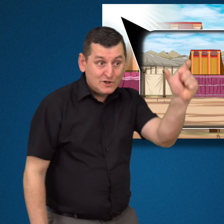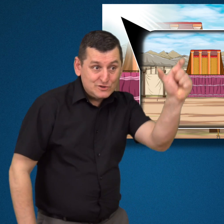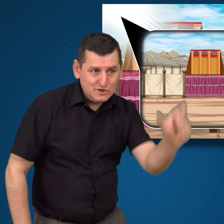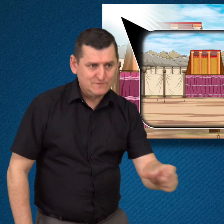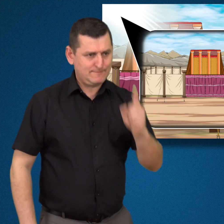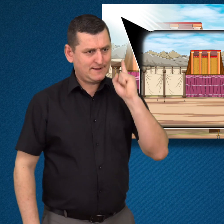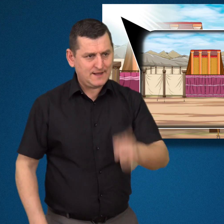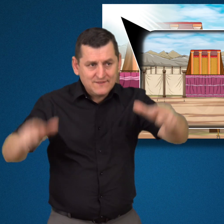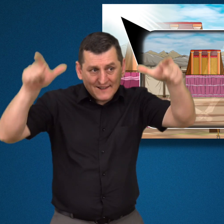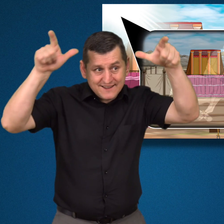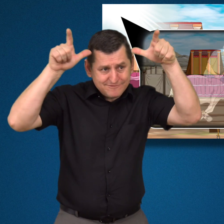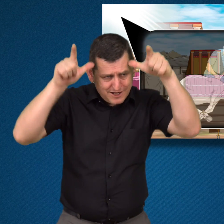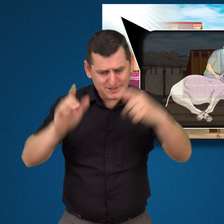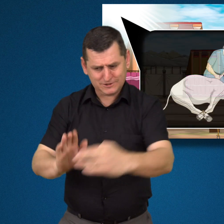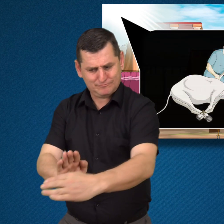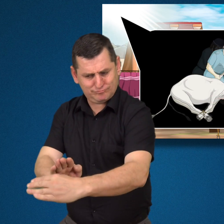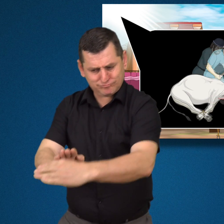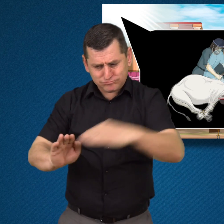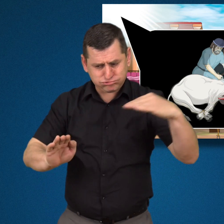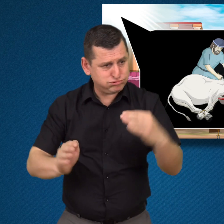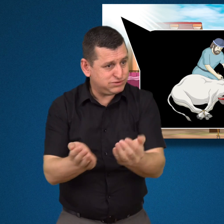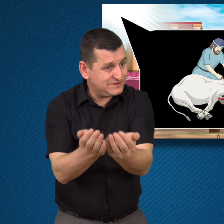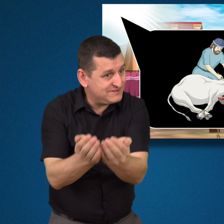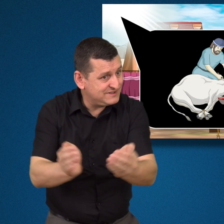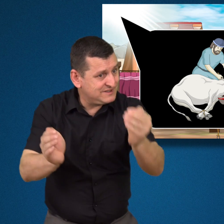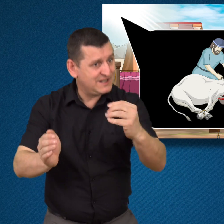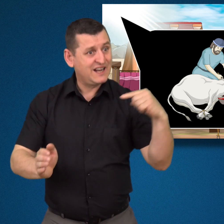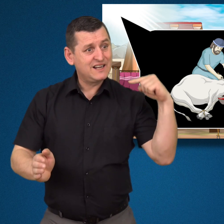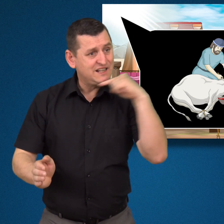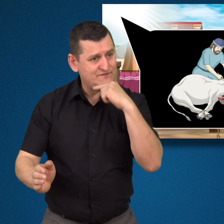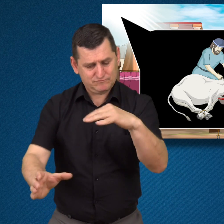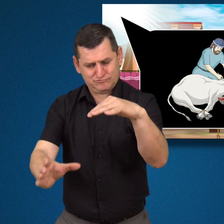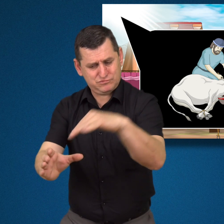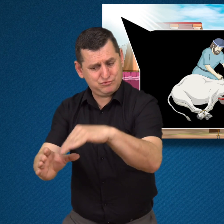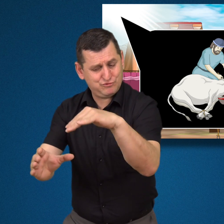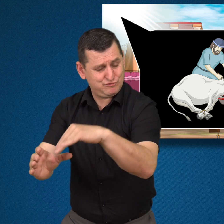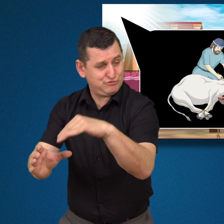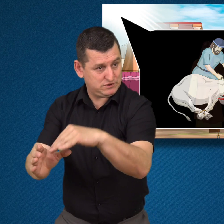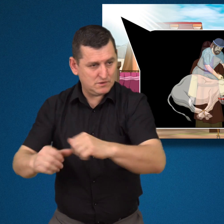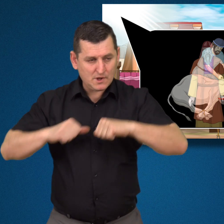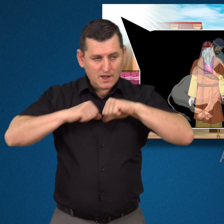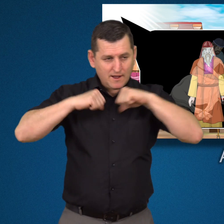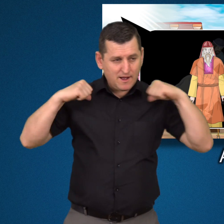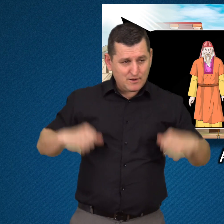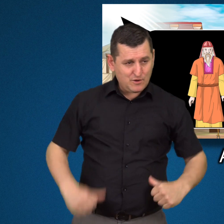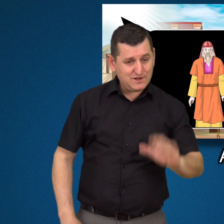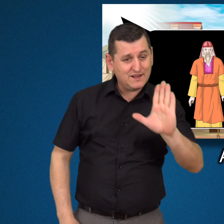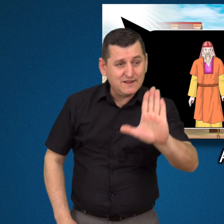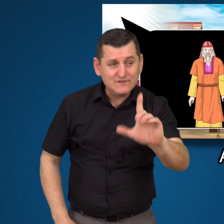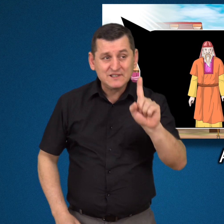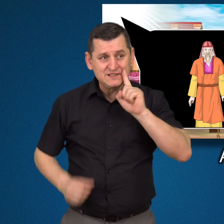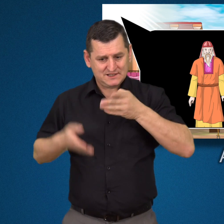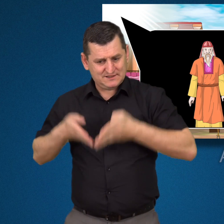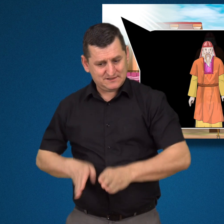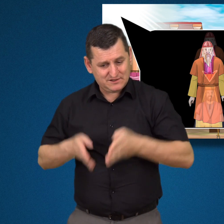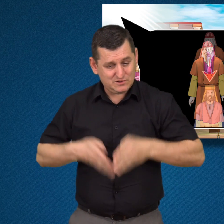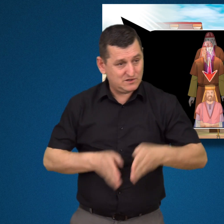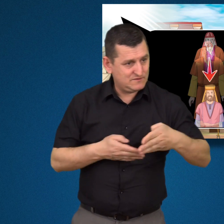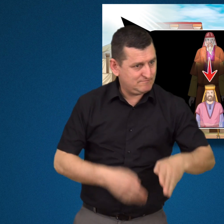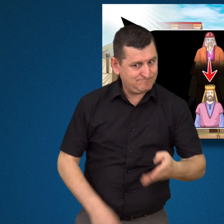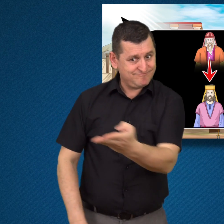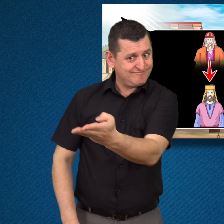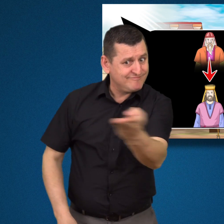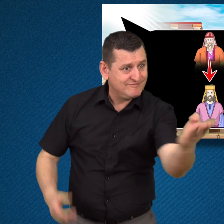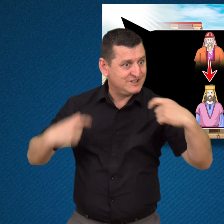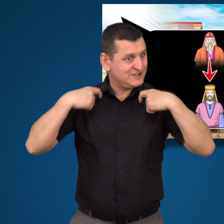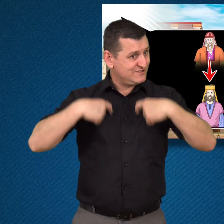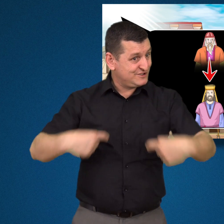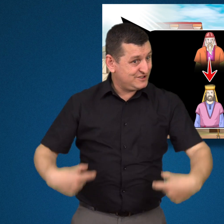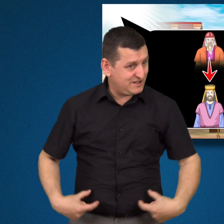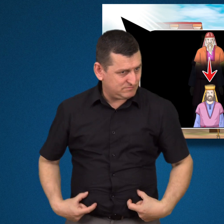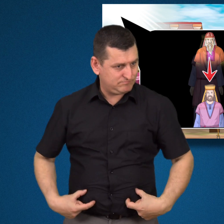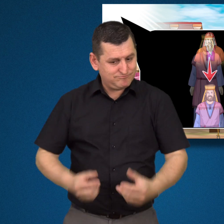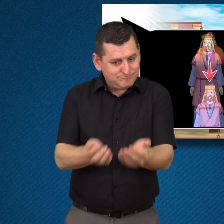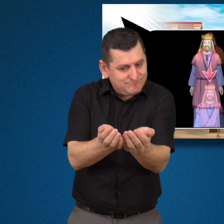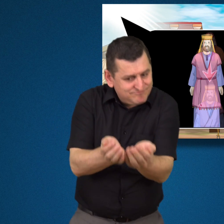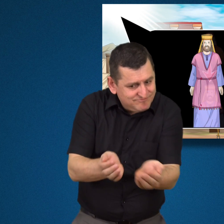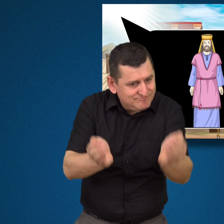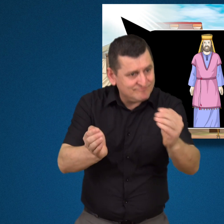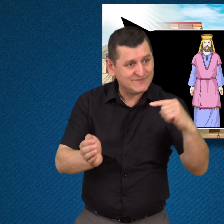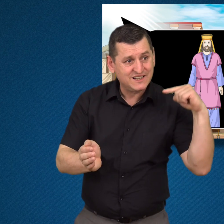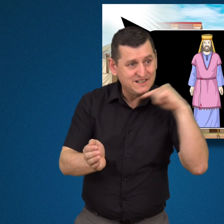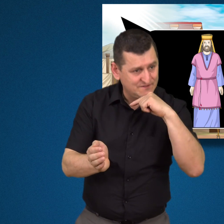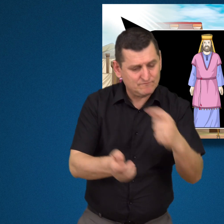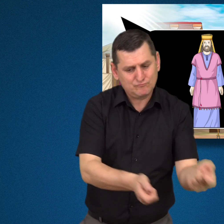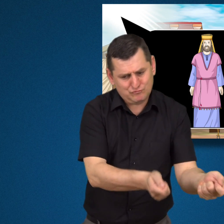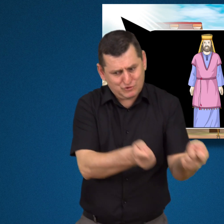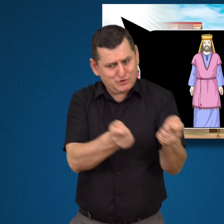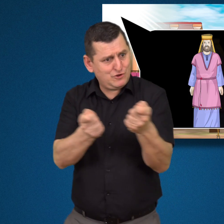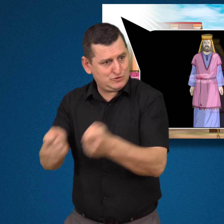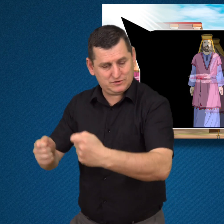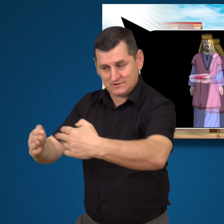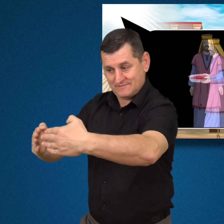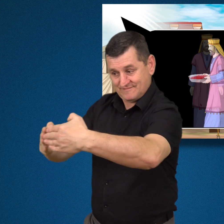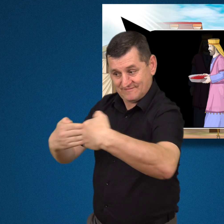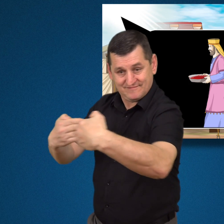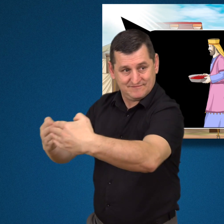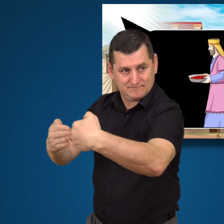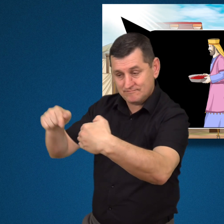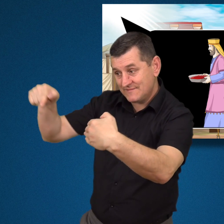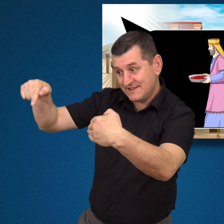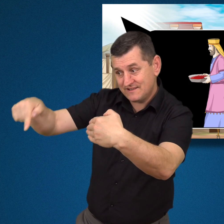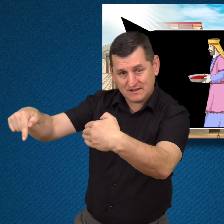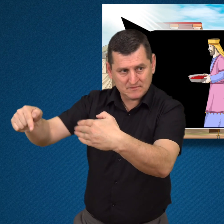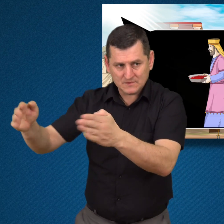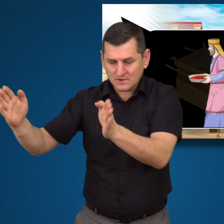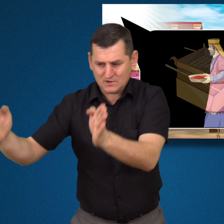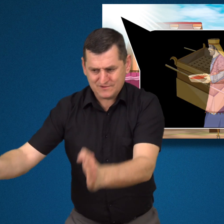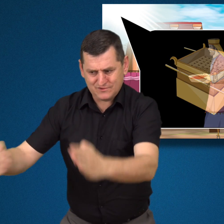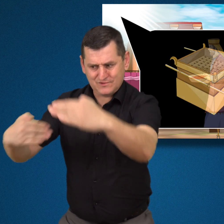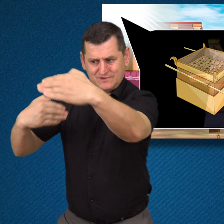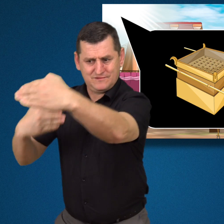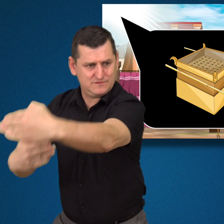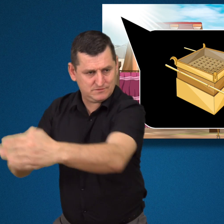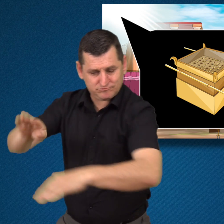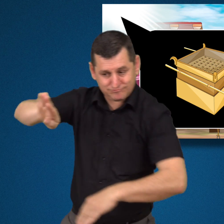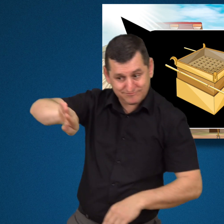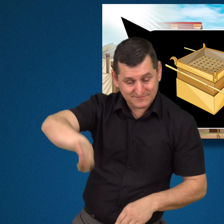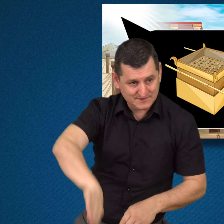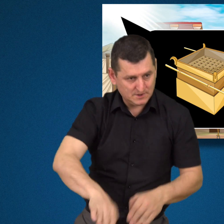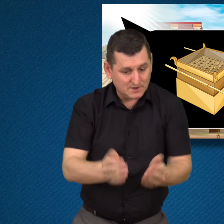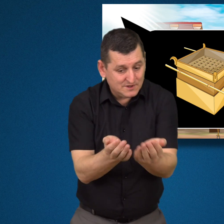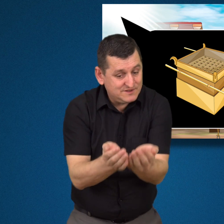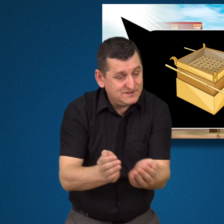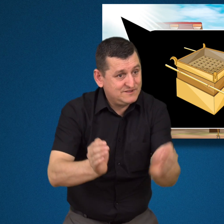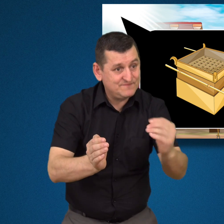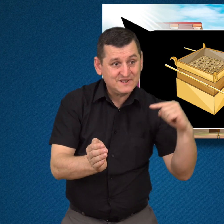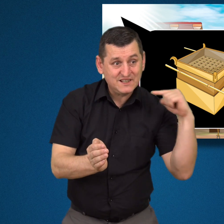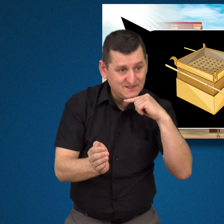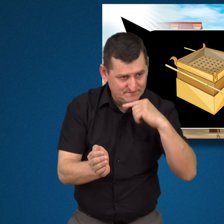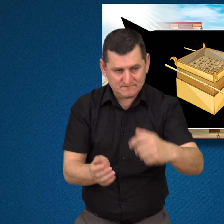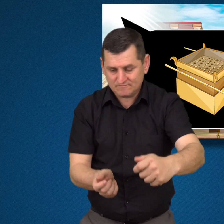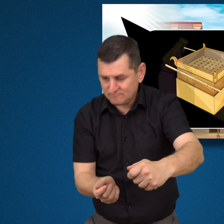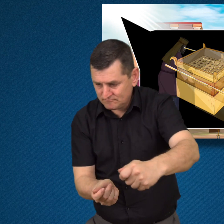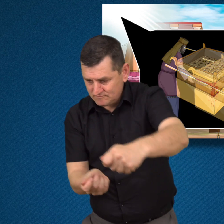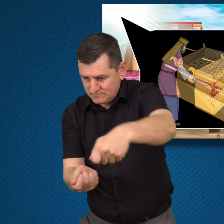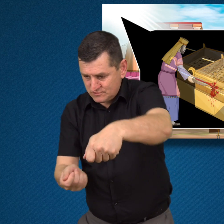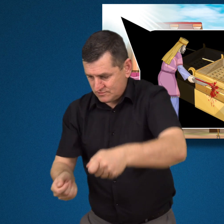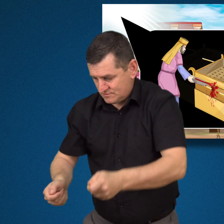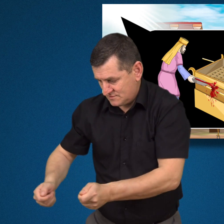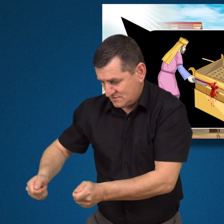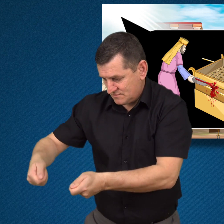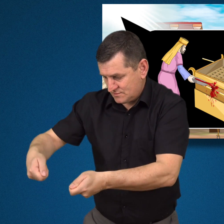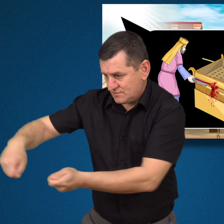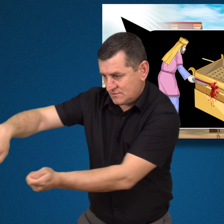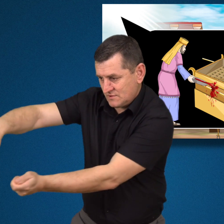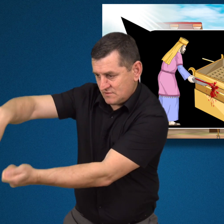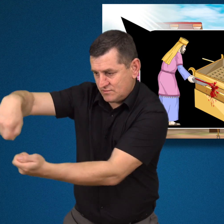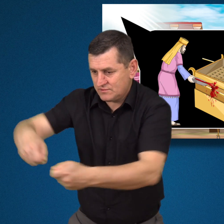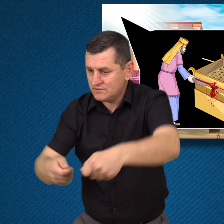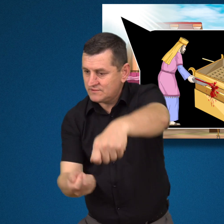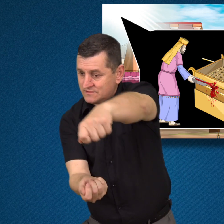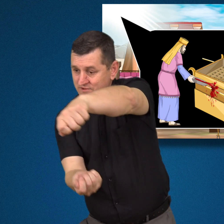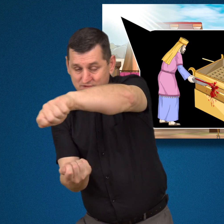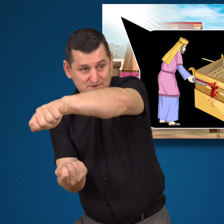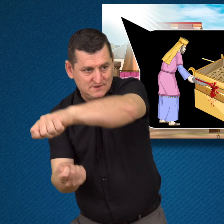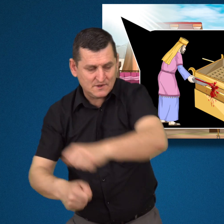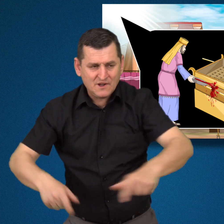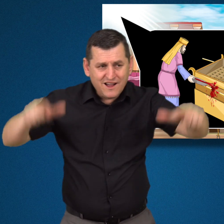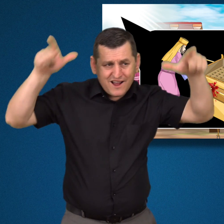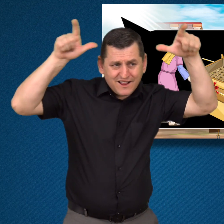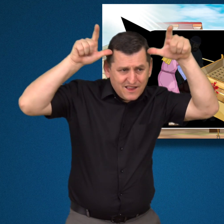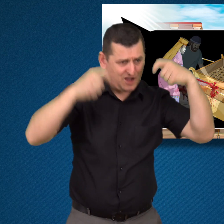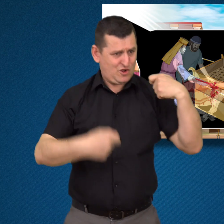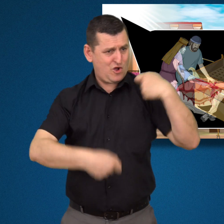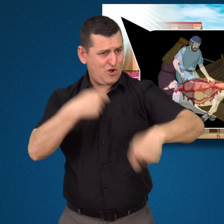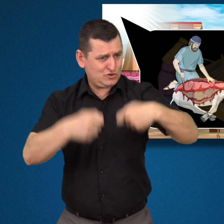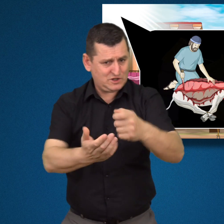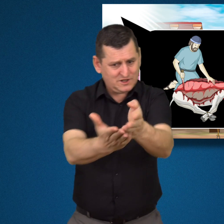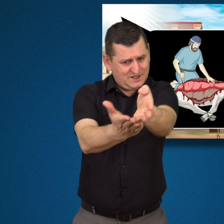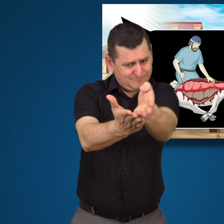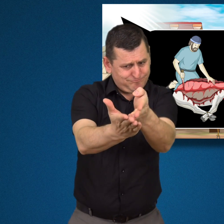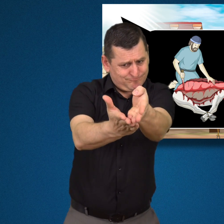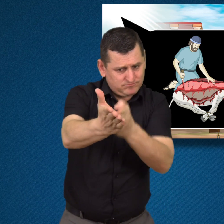And he shall slaughter the young bull before the LORD, and Aaron’s sons the priests are to present the blood and sprinkle it on all sides of the altar at the entrance to the Tent of Meeting.